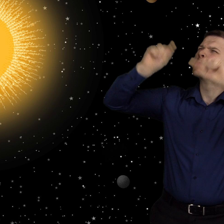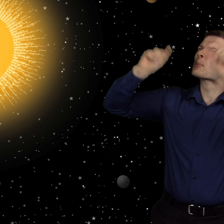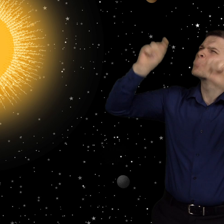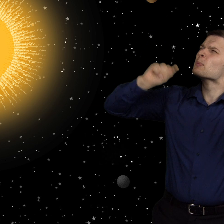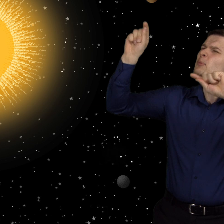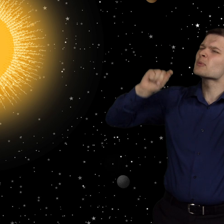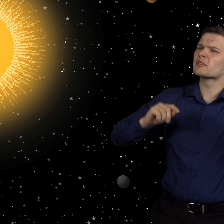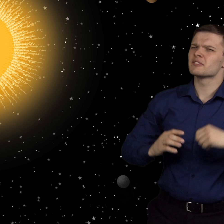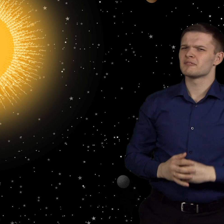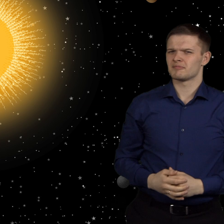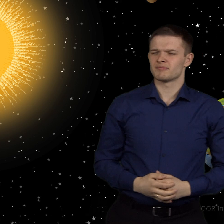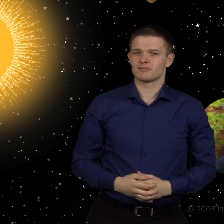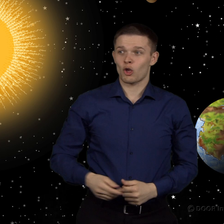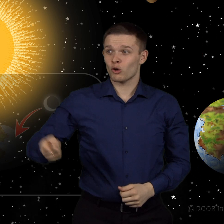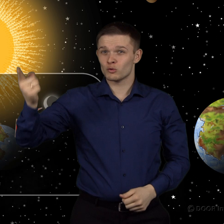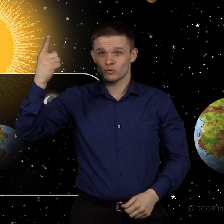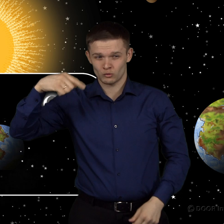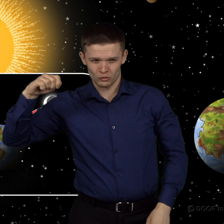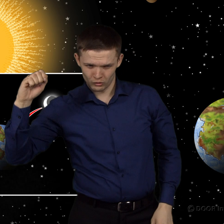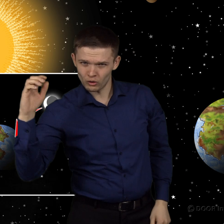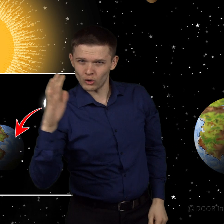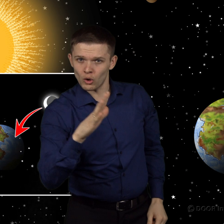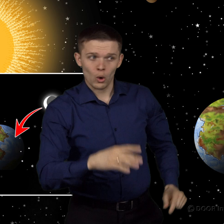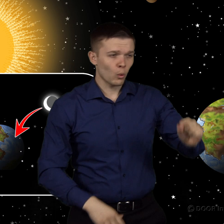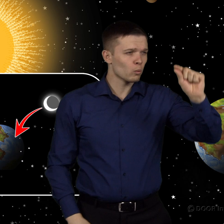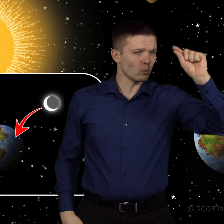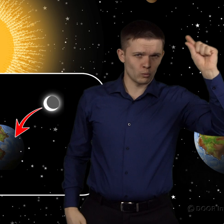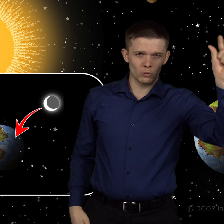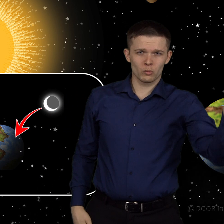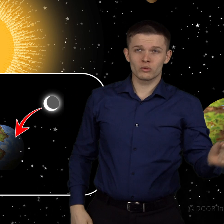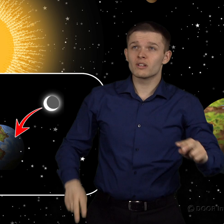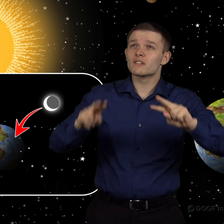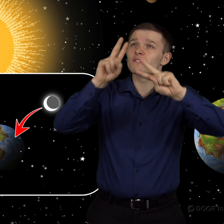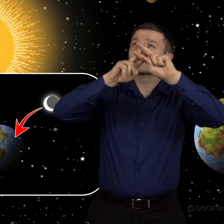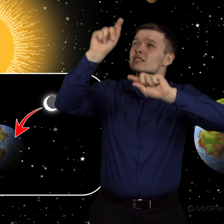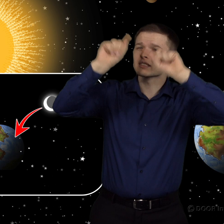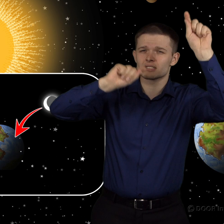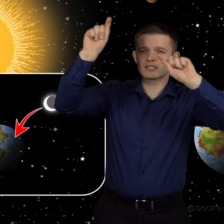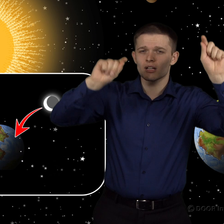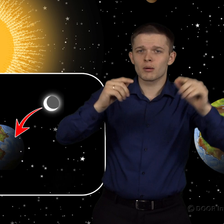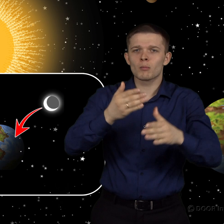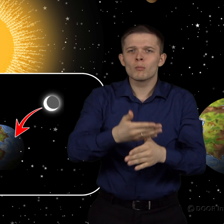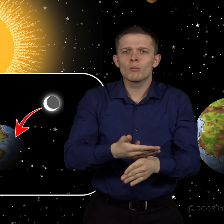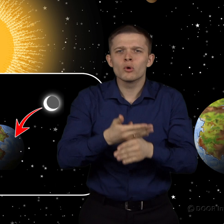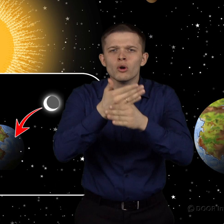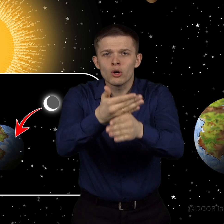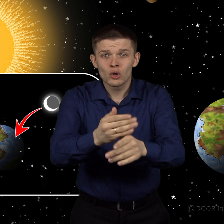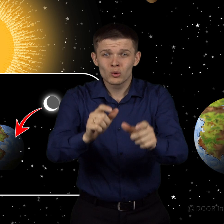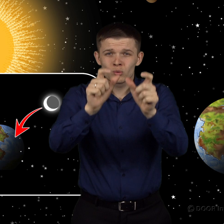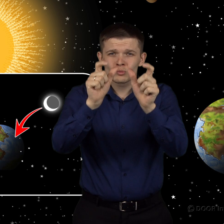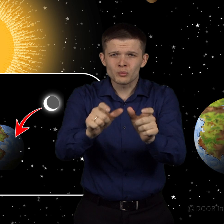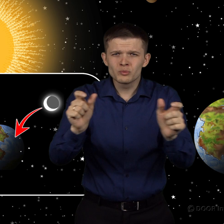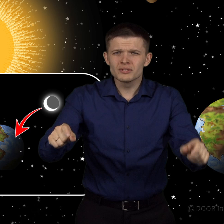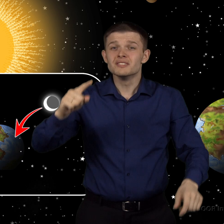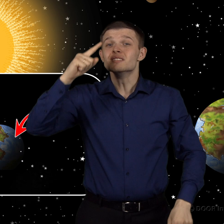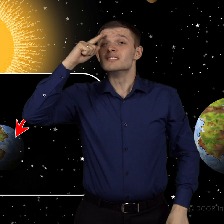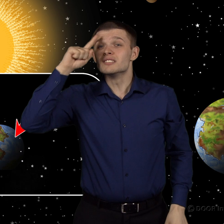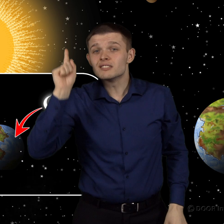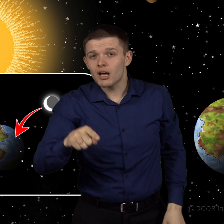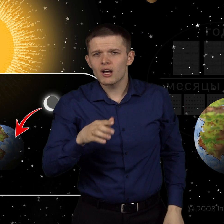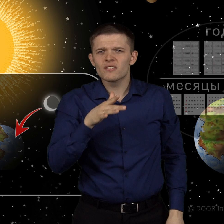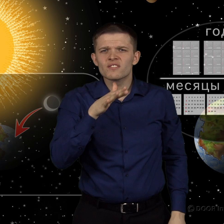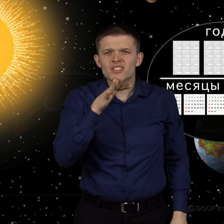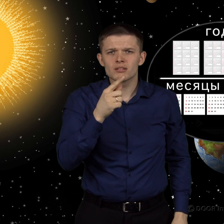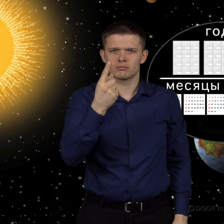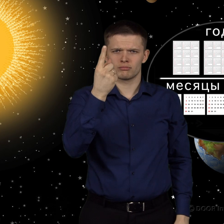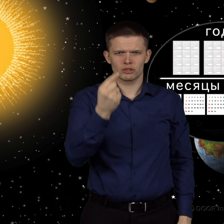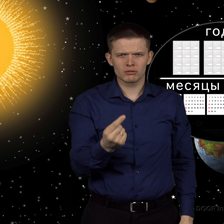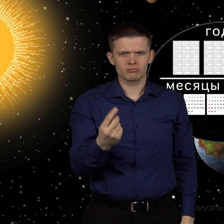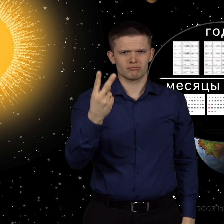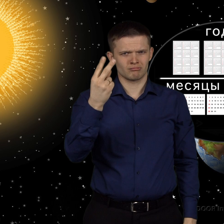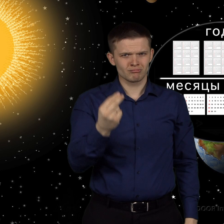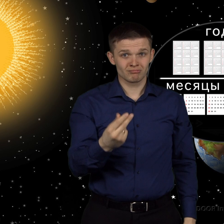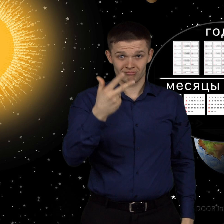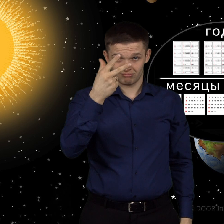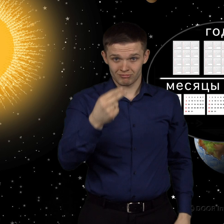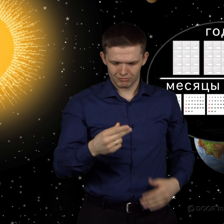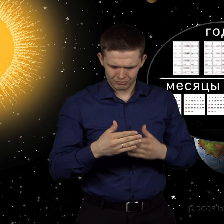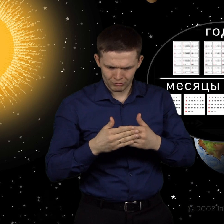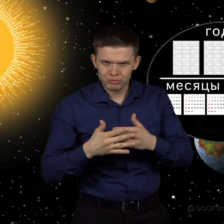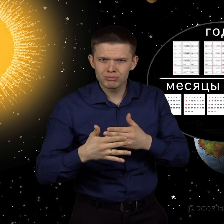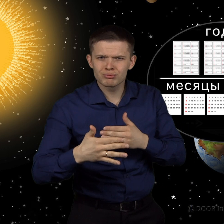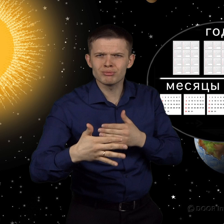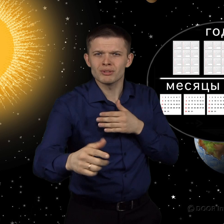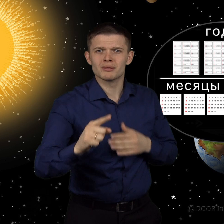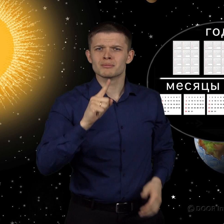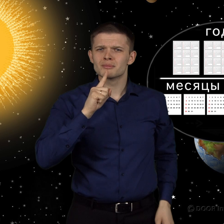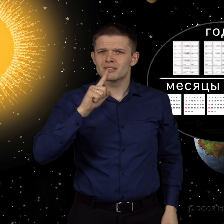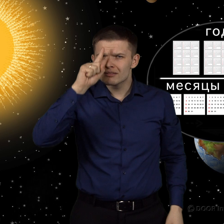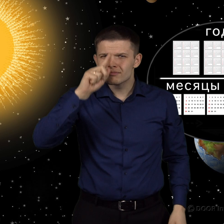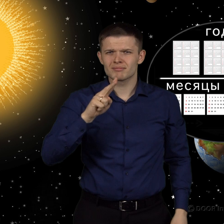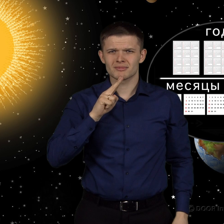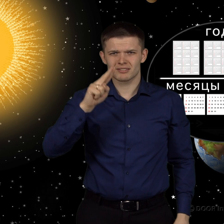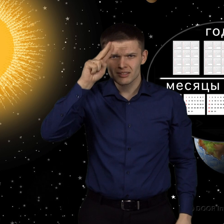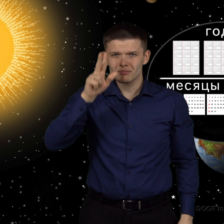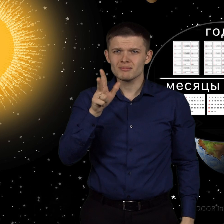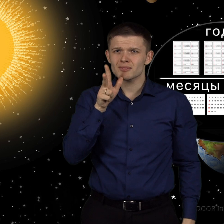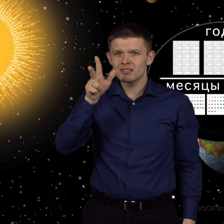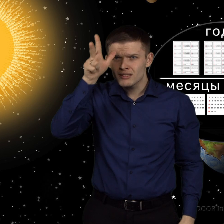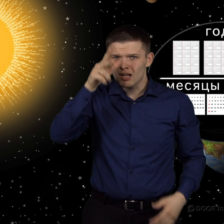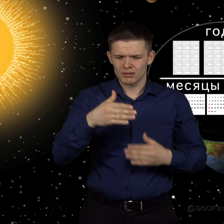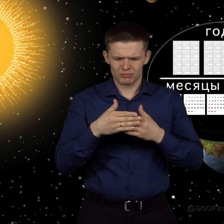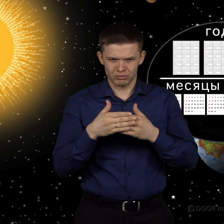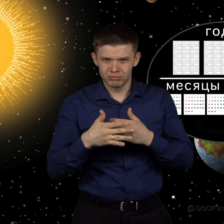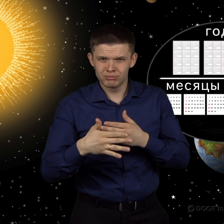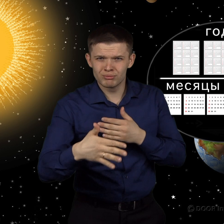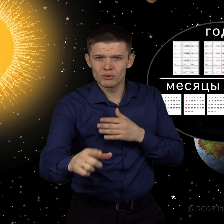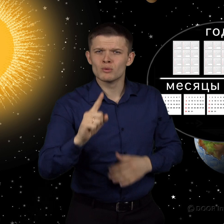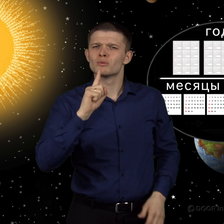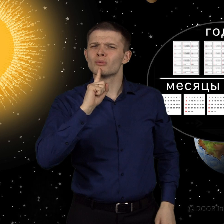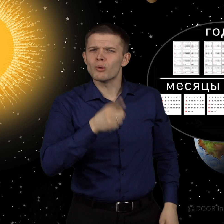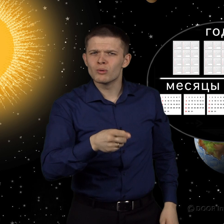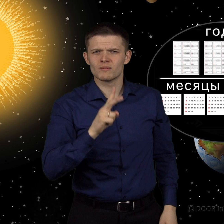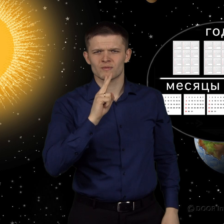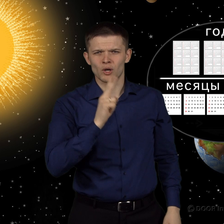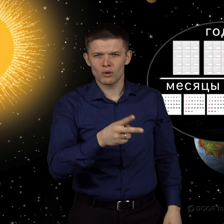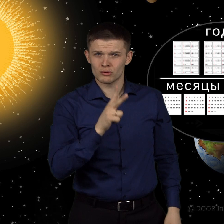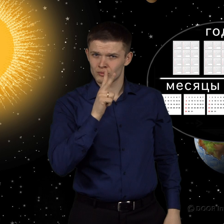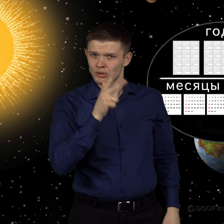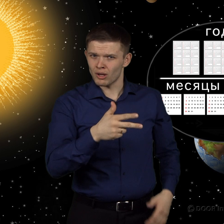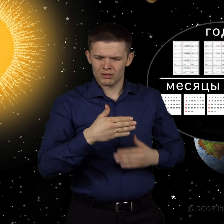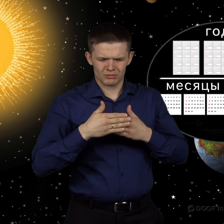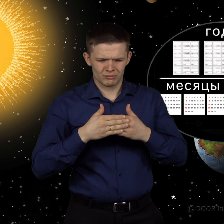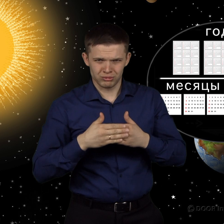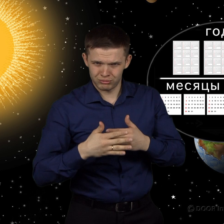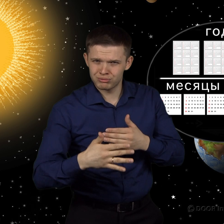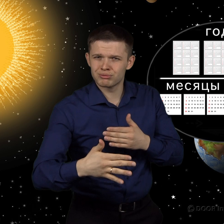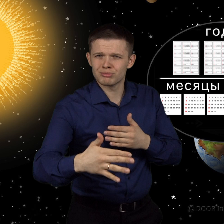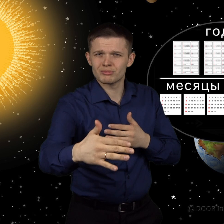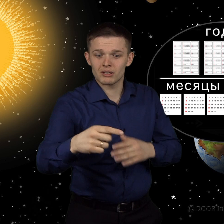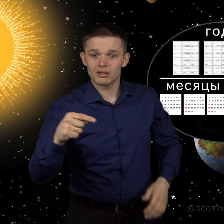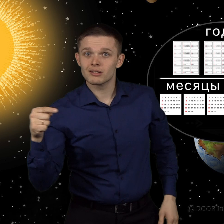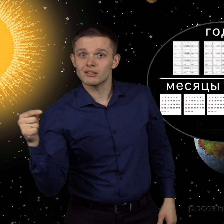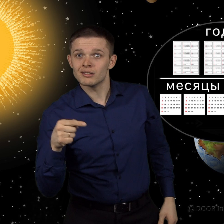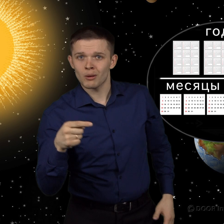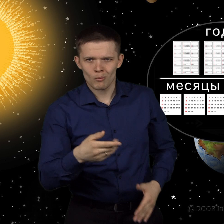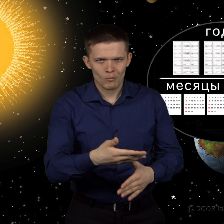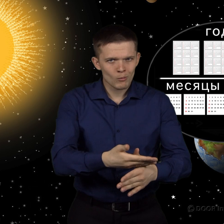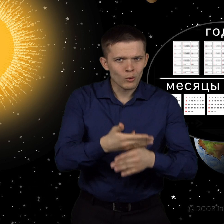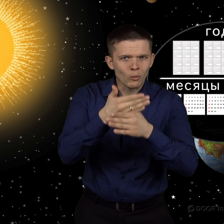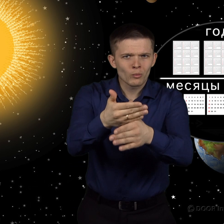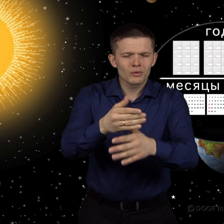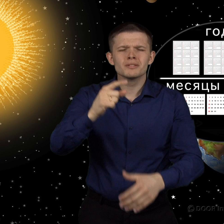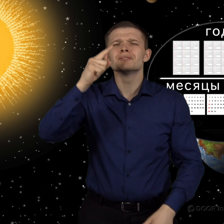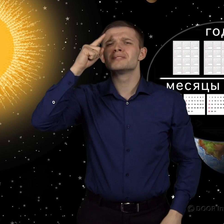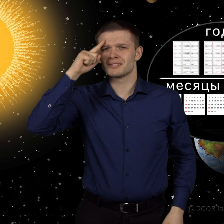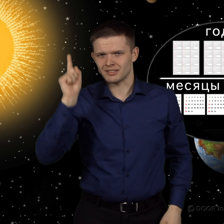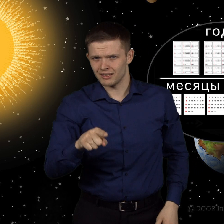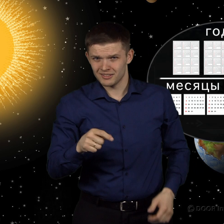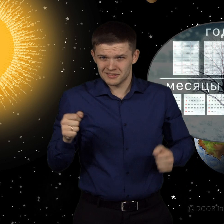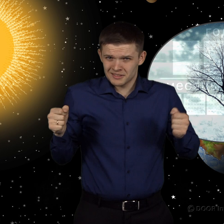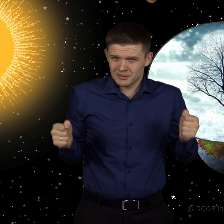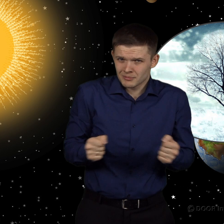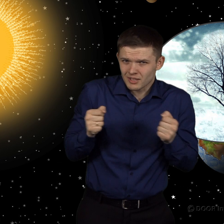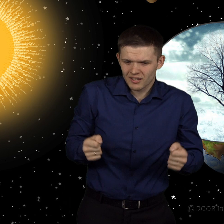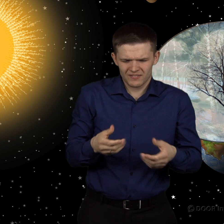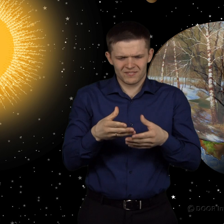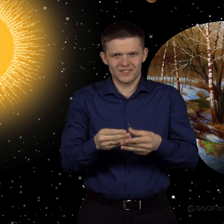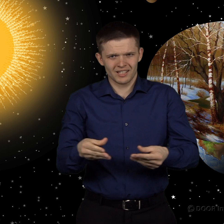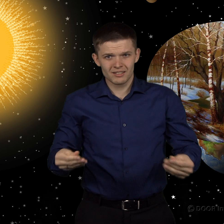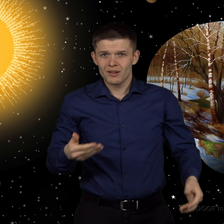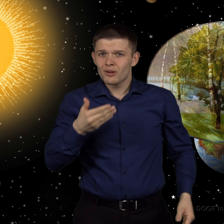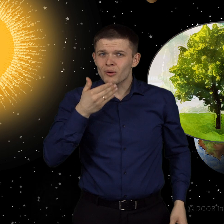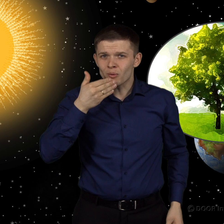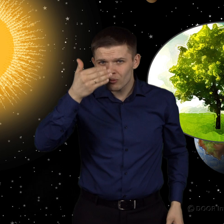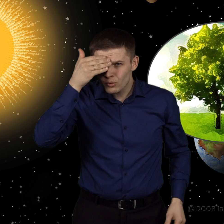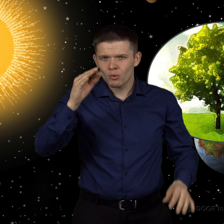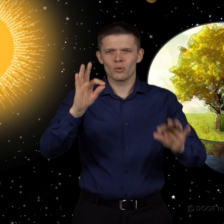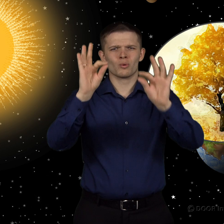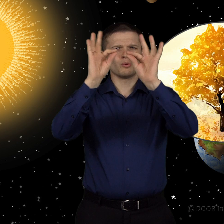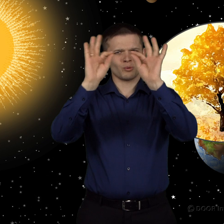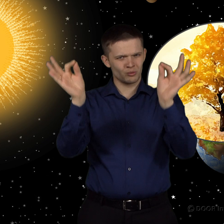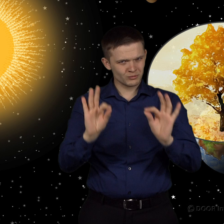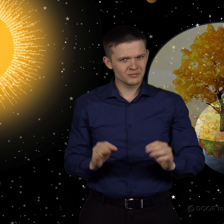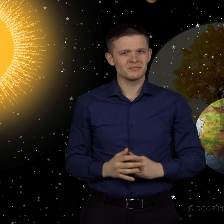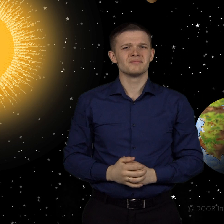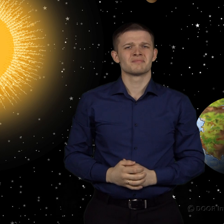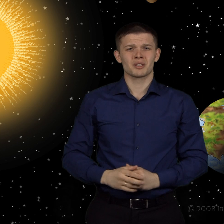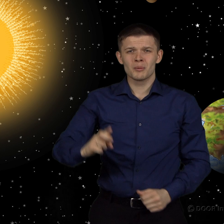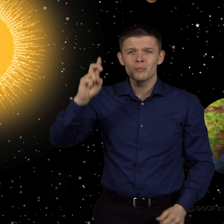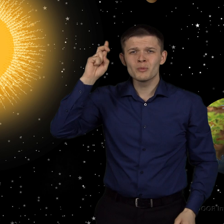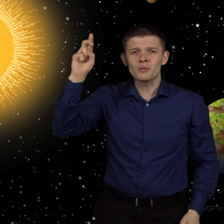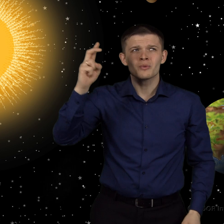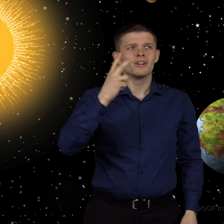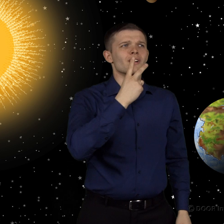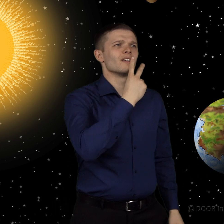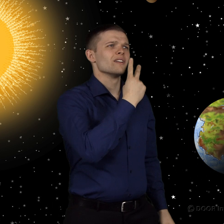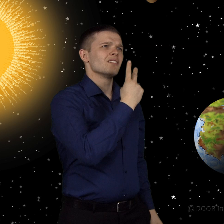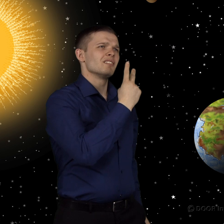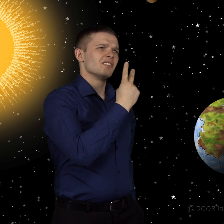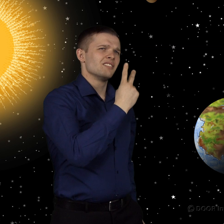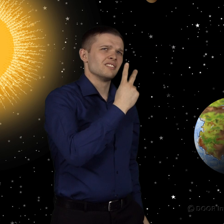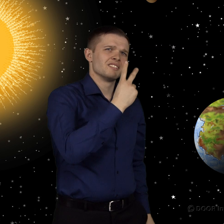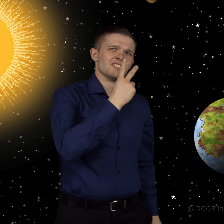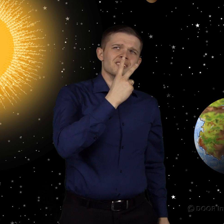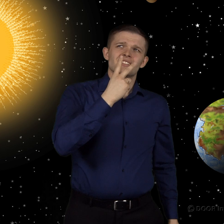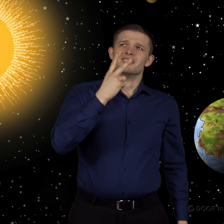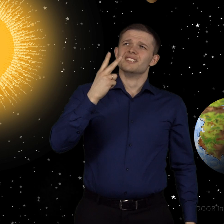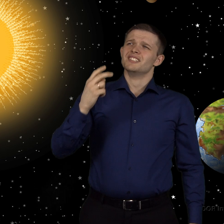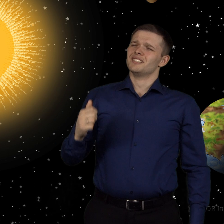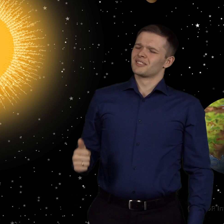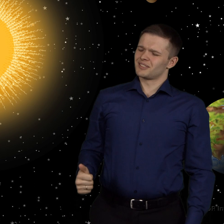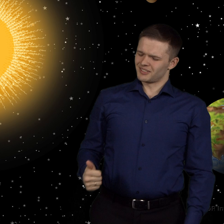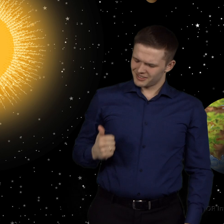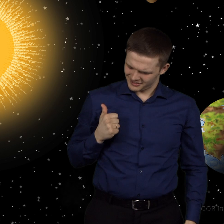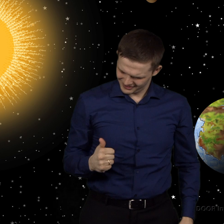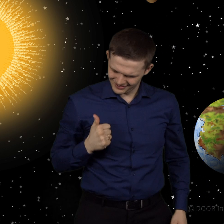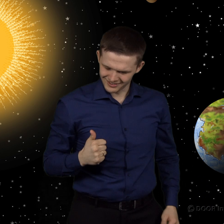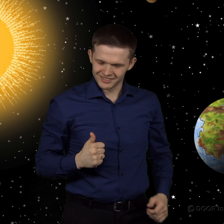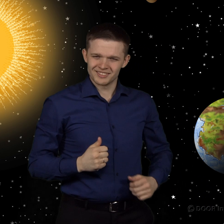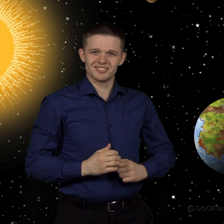And He made the stars as well. God set these lights in the expanse of the sky to shine upon the earth, to preside over the day and the night, and to separate the light from the darkness.